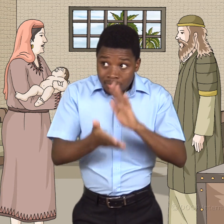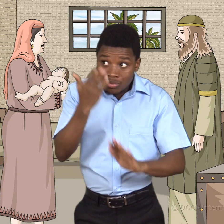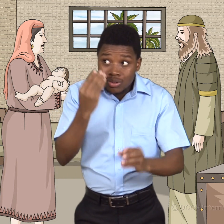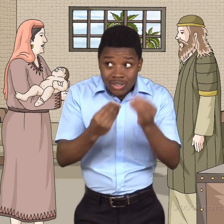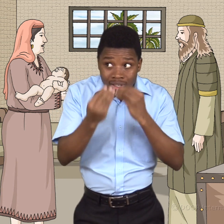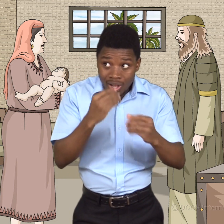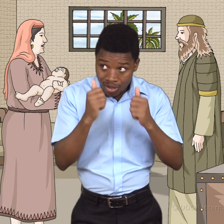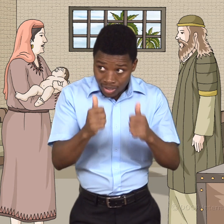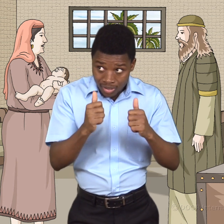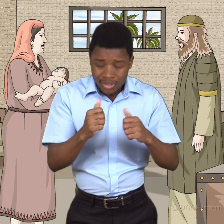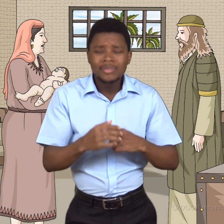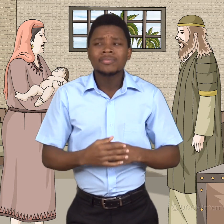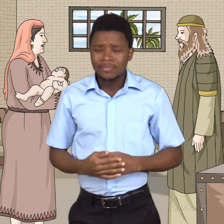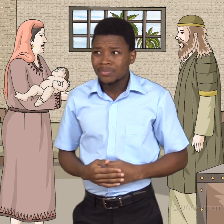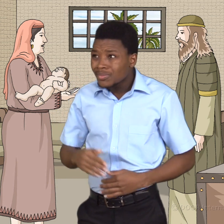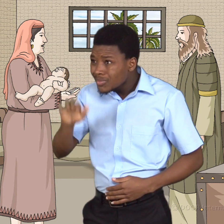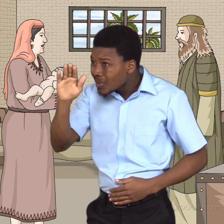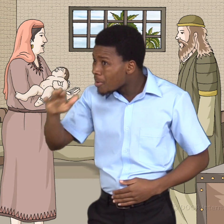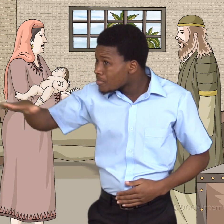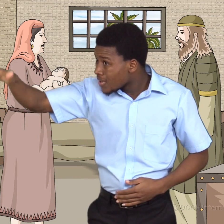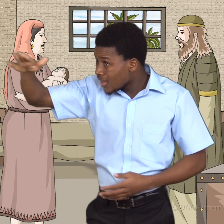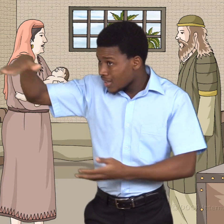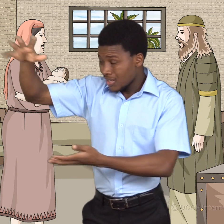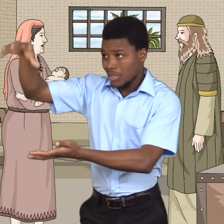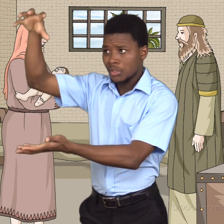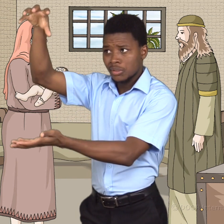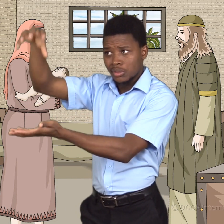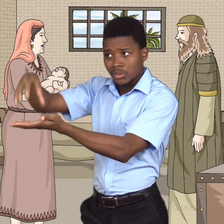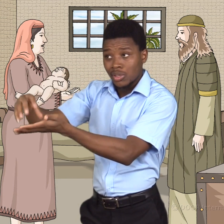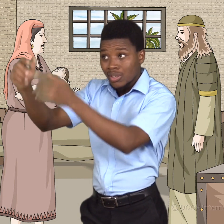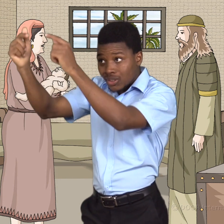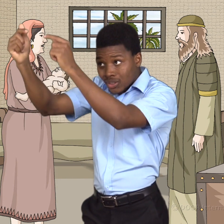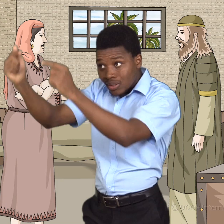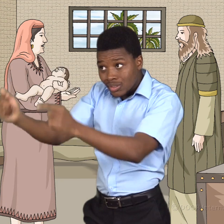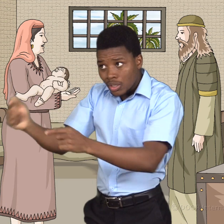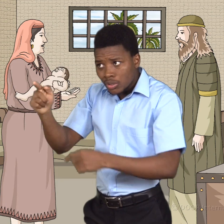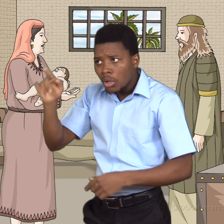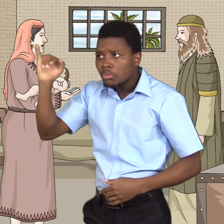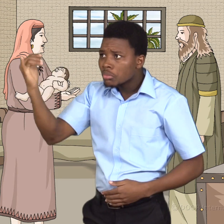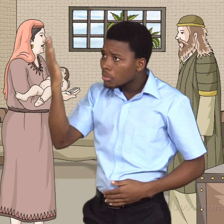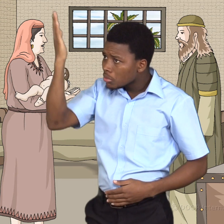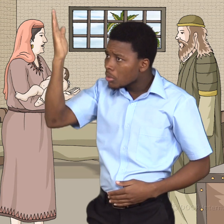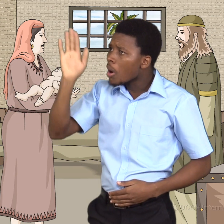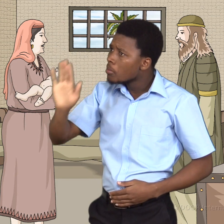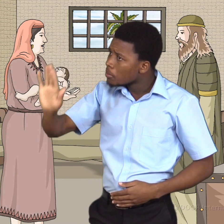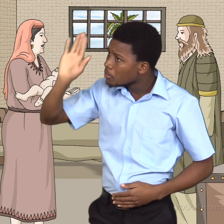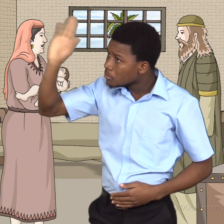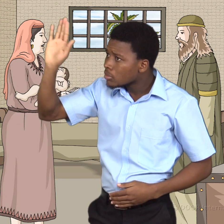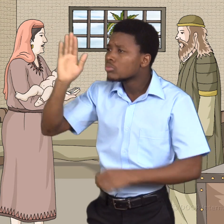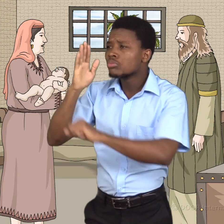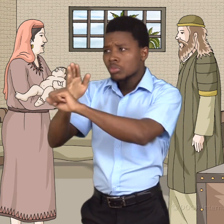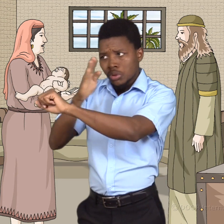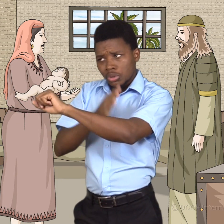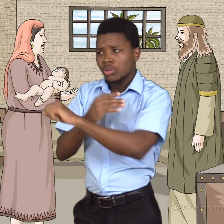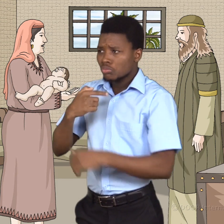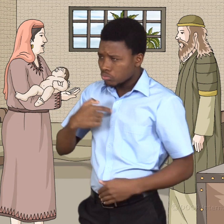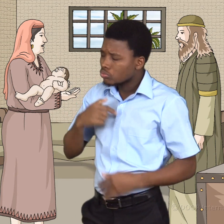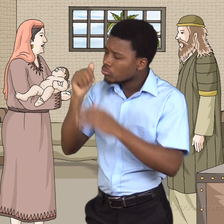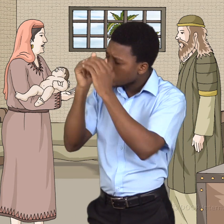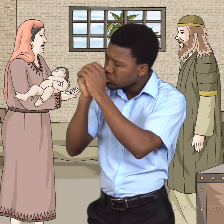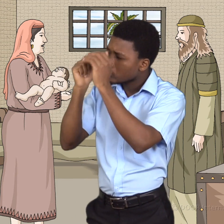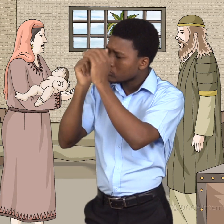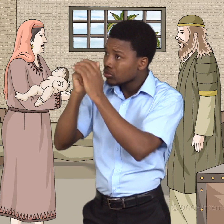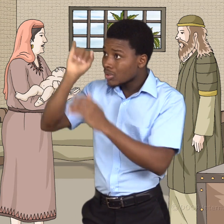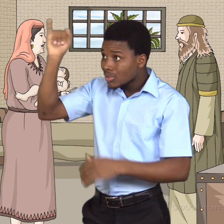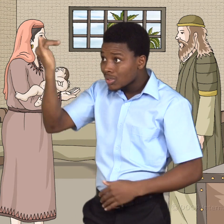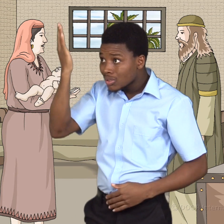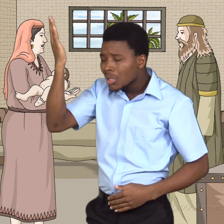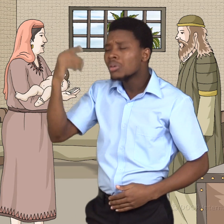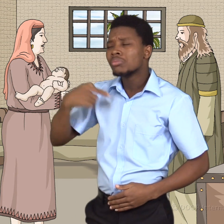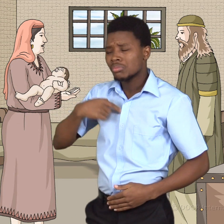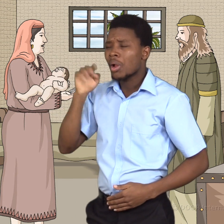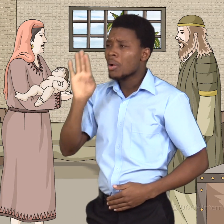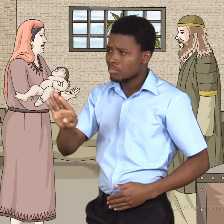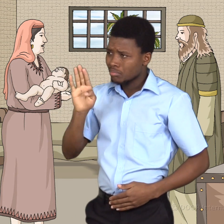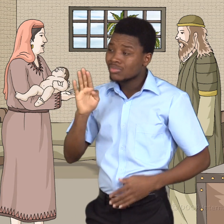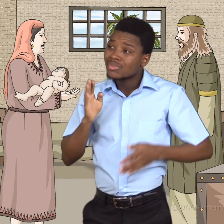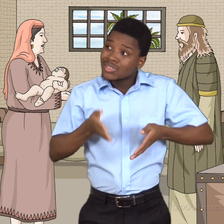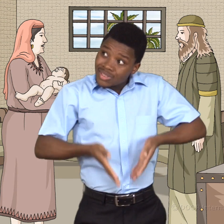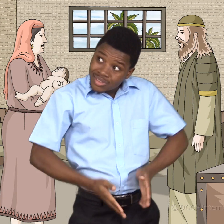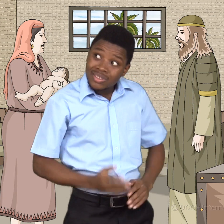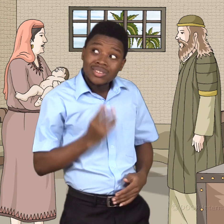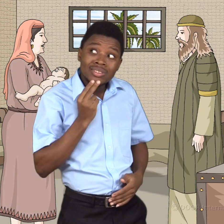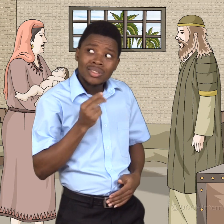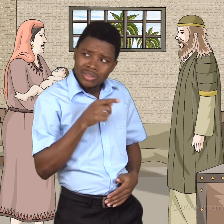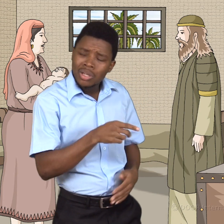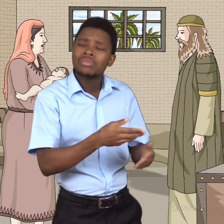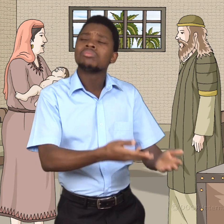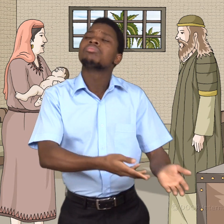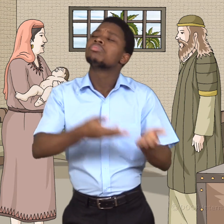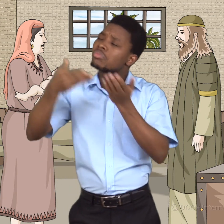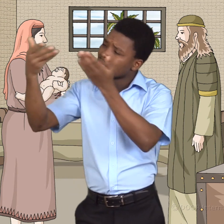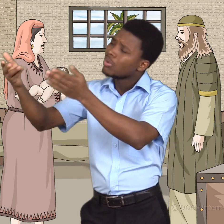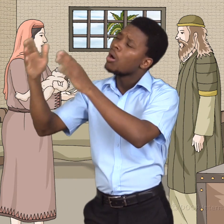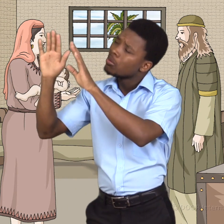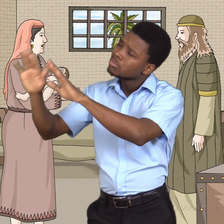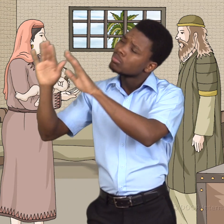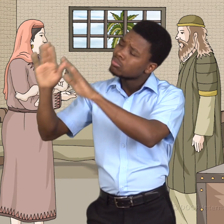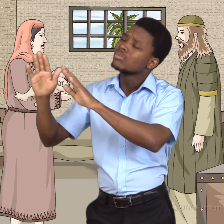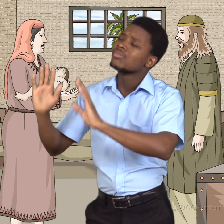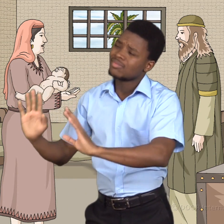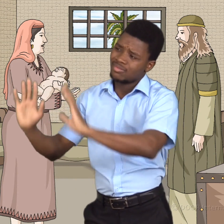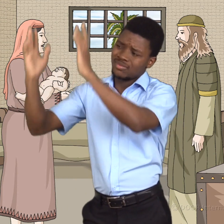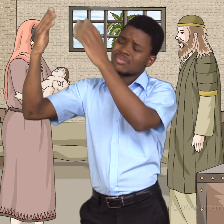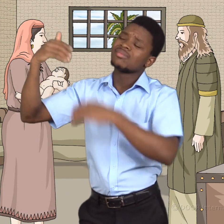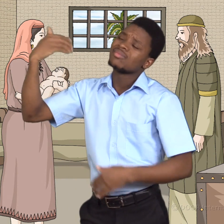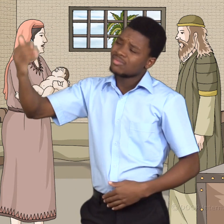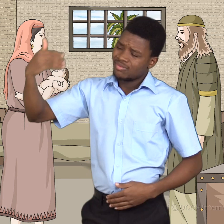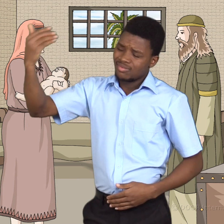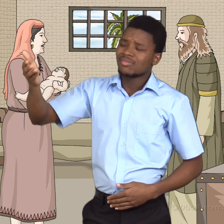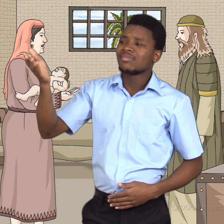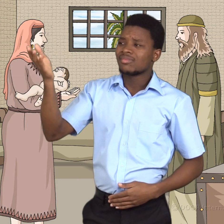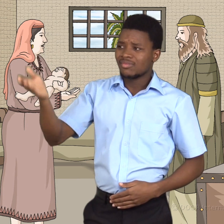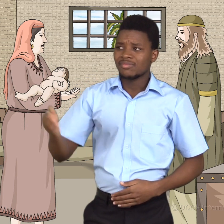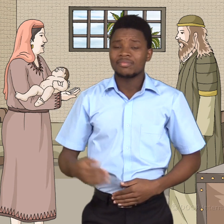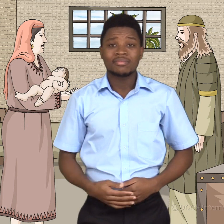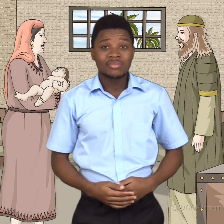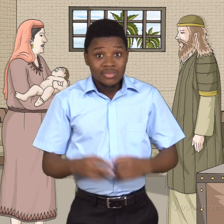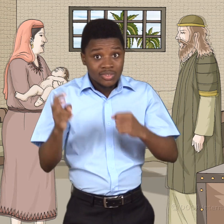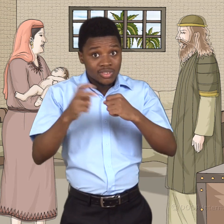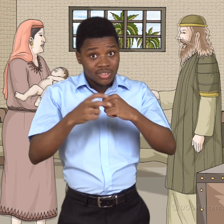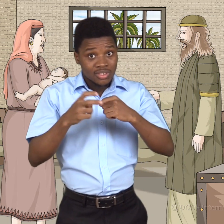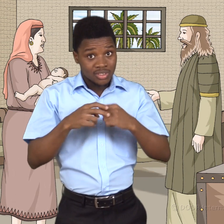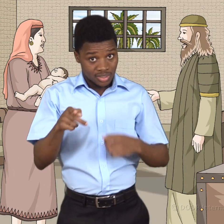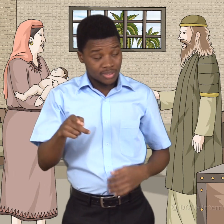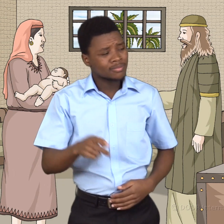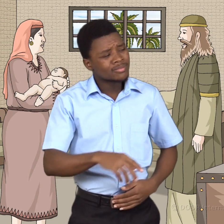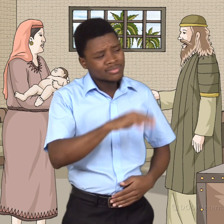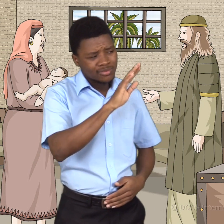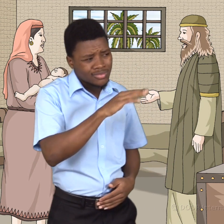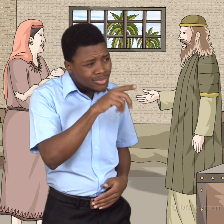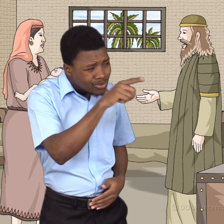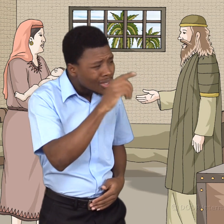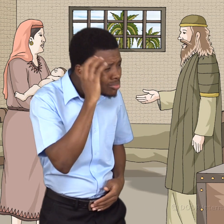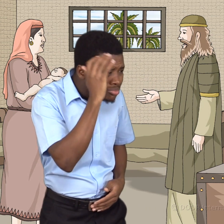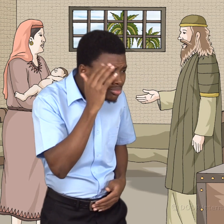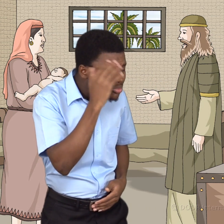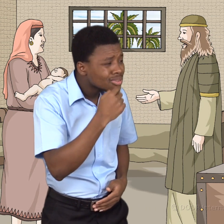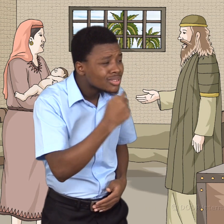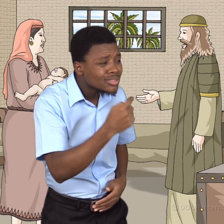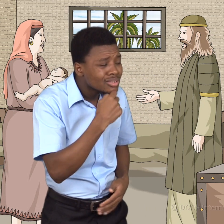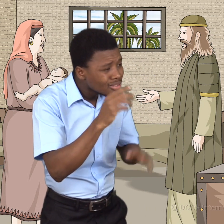“After the boy is weaned,” she said to her husband, “I will take him to appear before the LORD and to stay there permanently.”